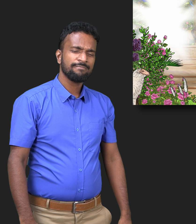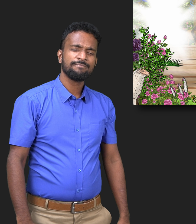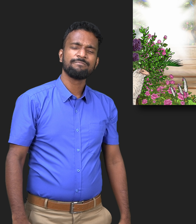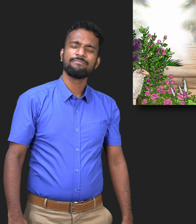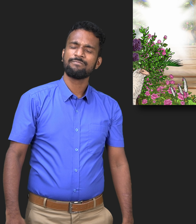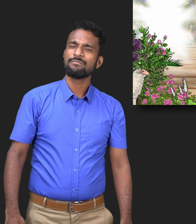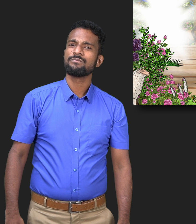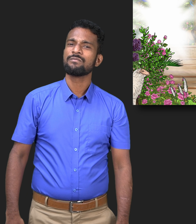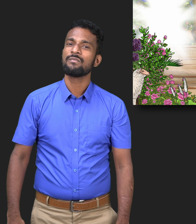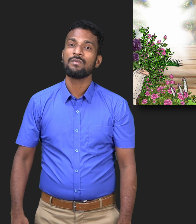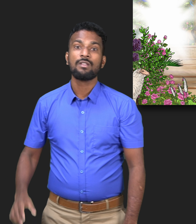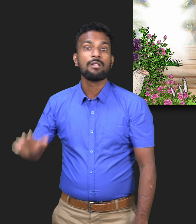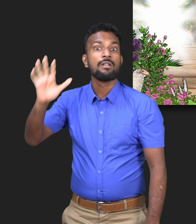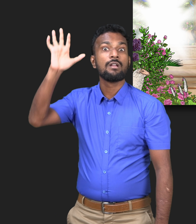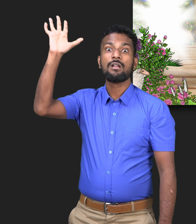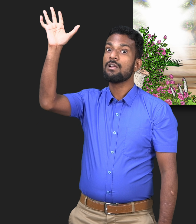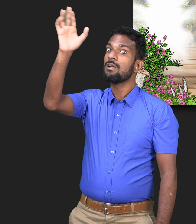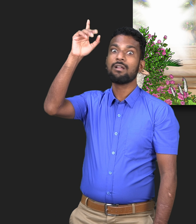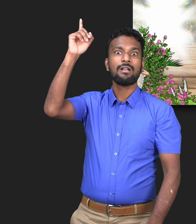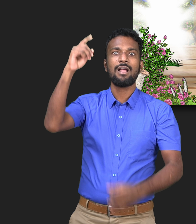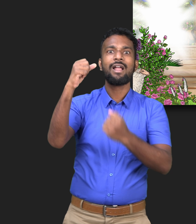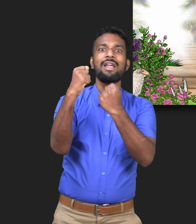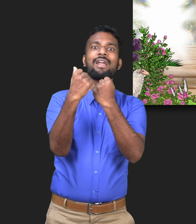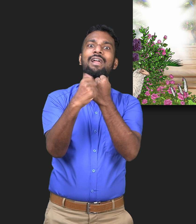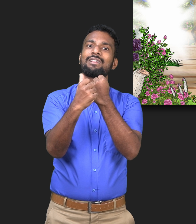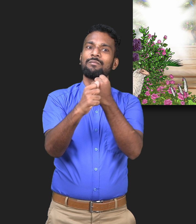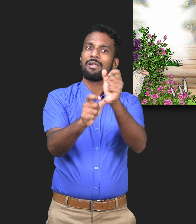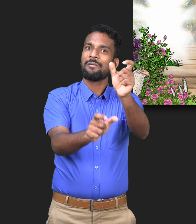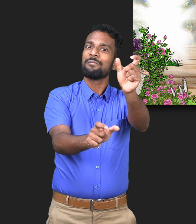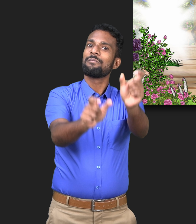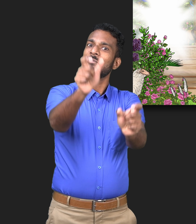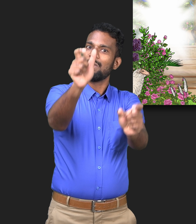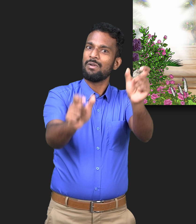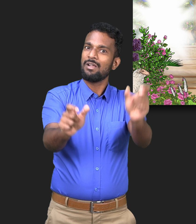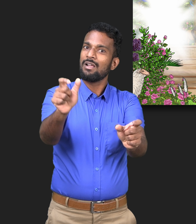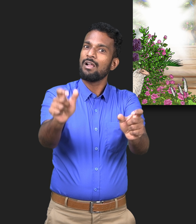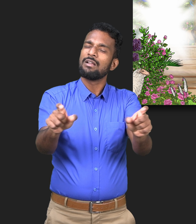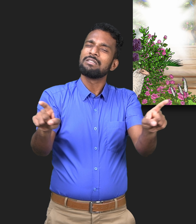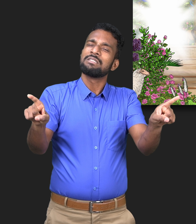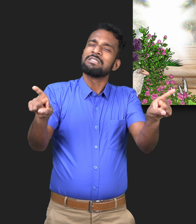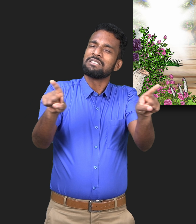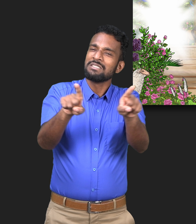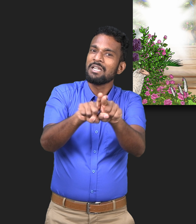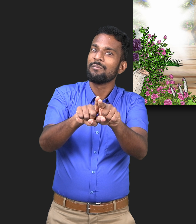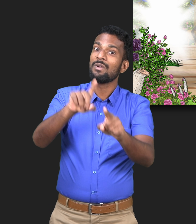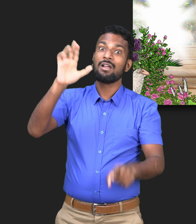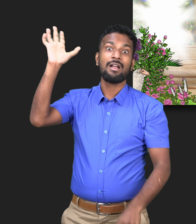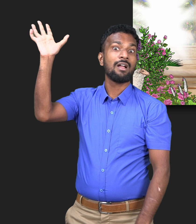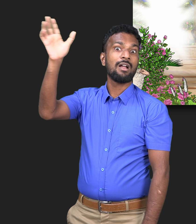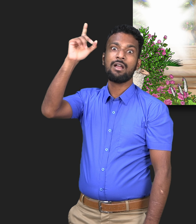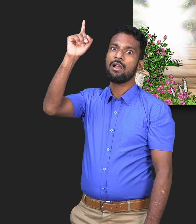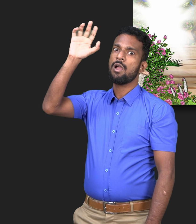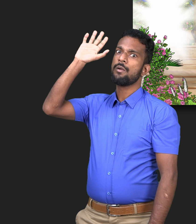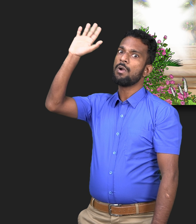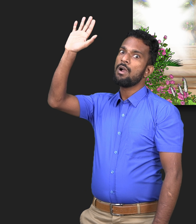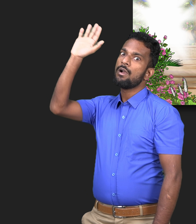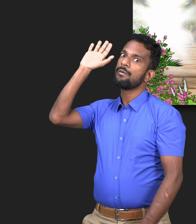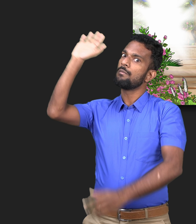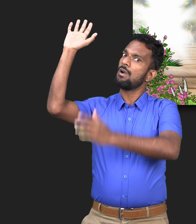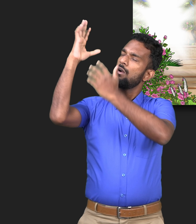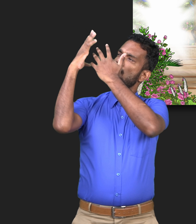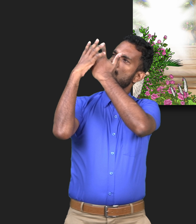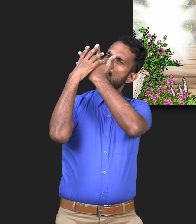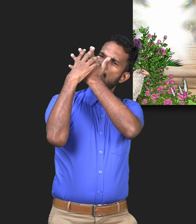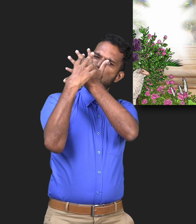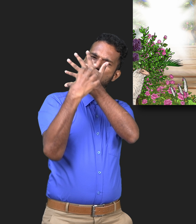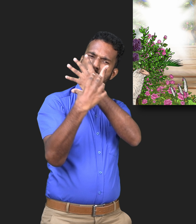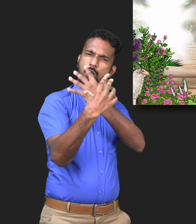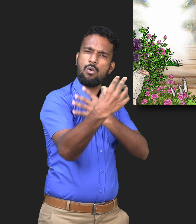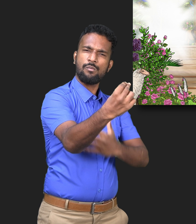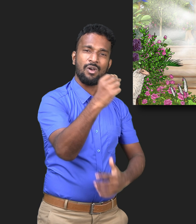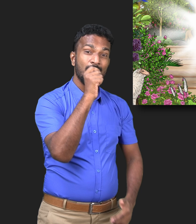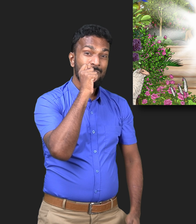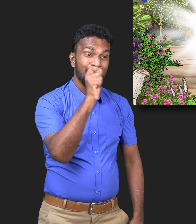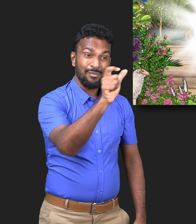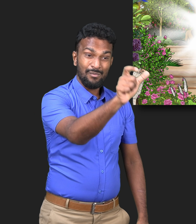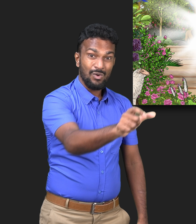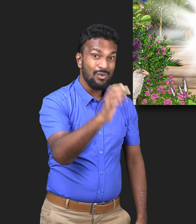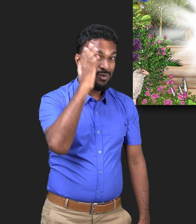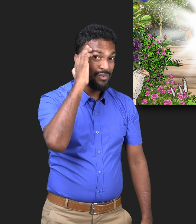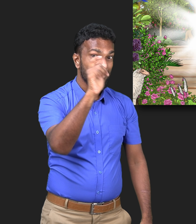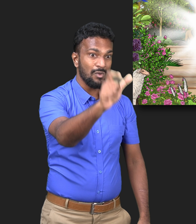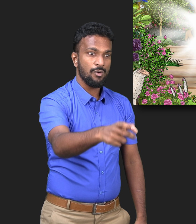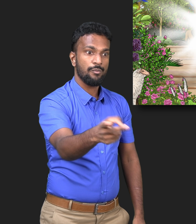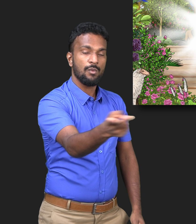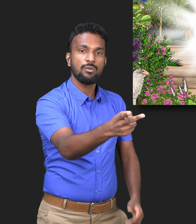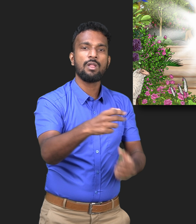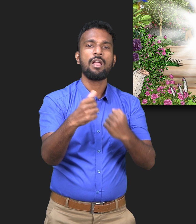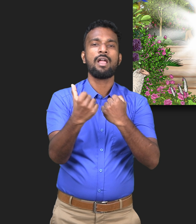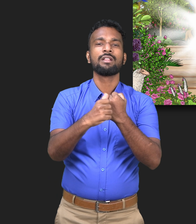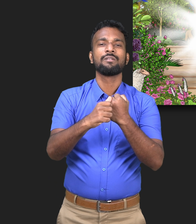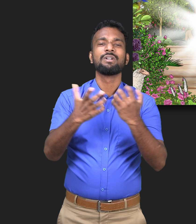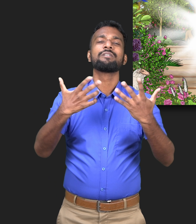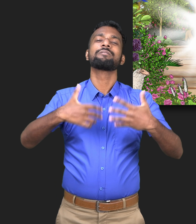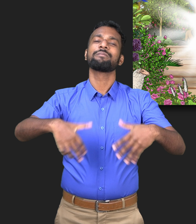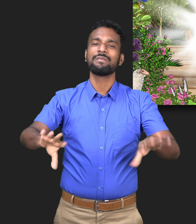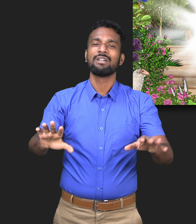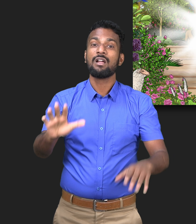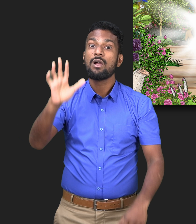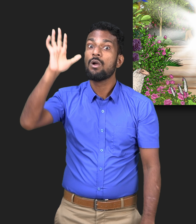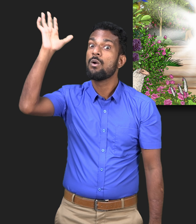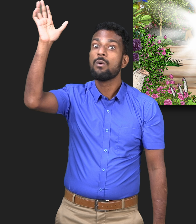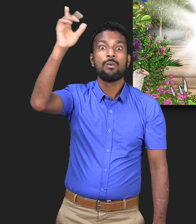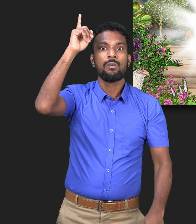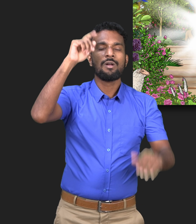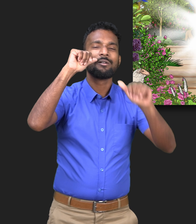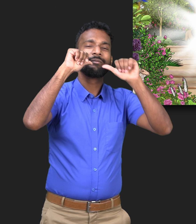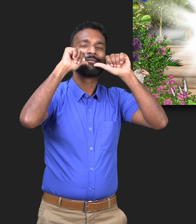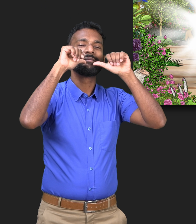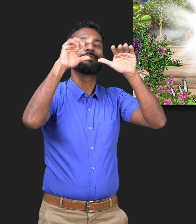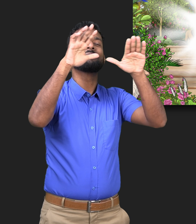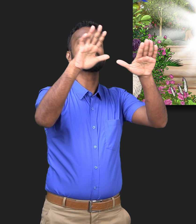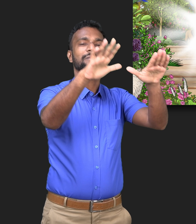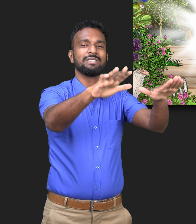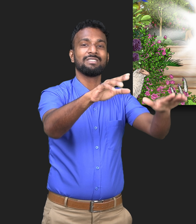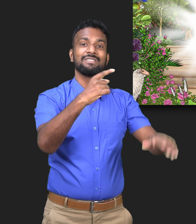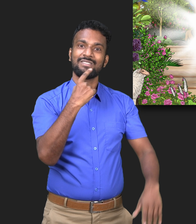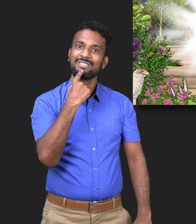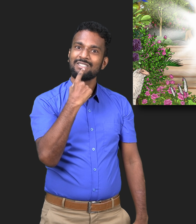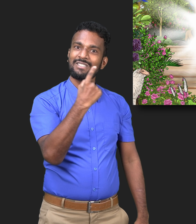So God created man in His own image; in the image of God He created him; male and female He created them.